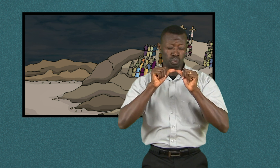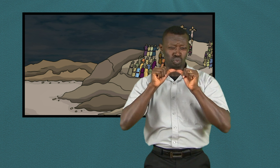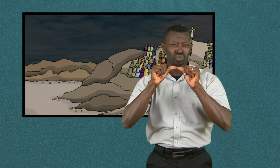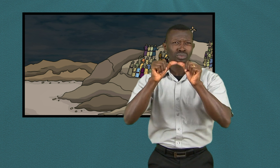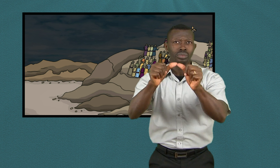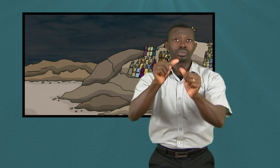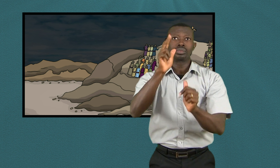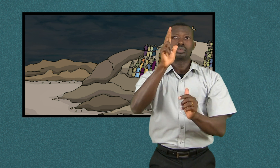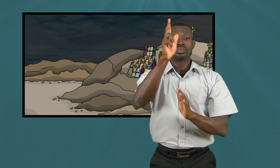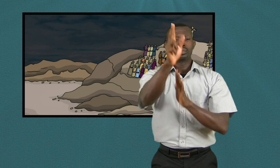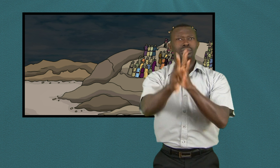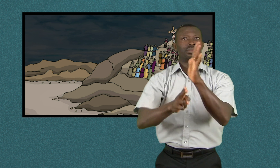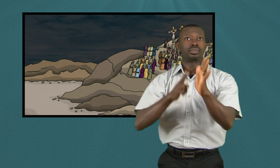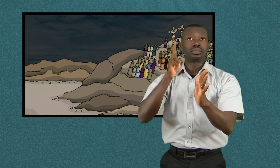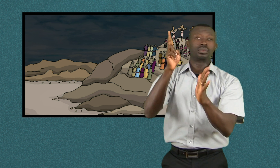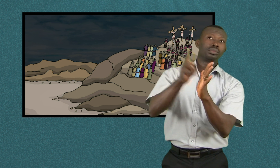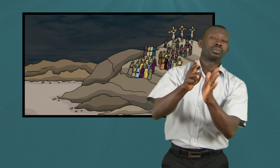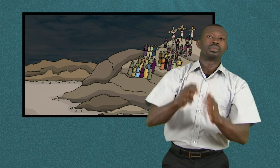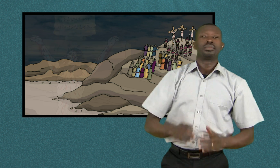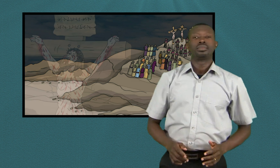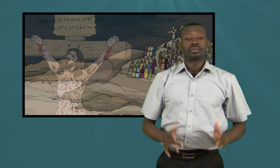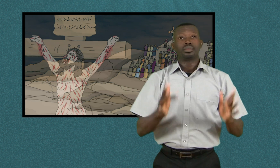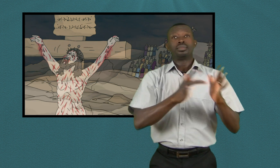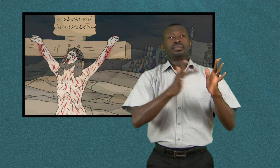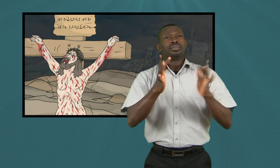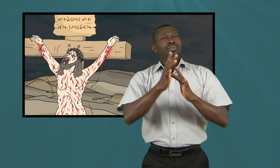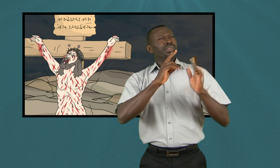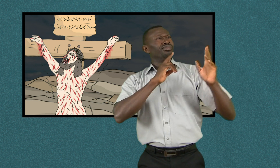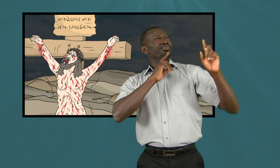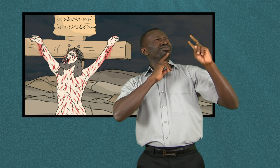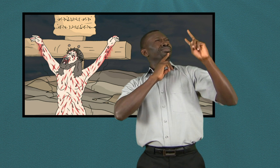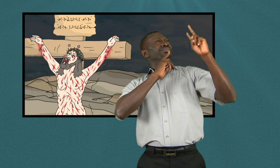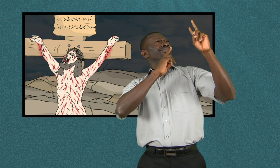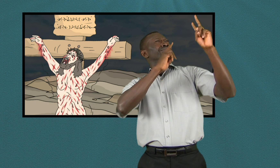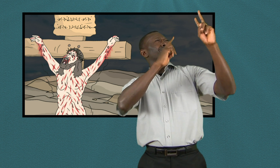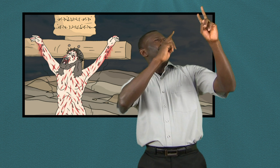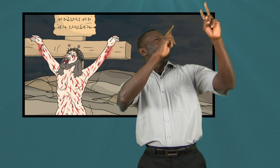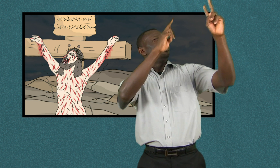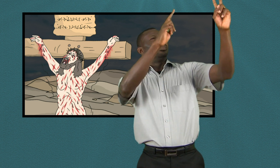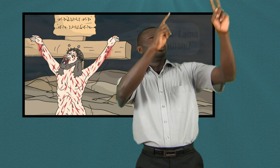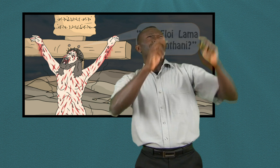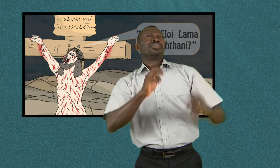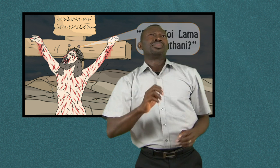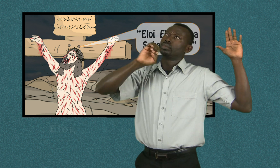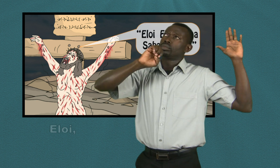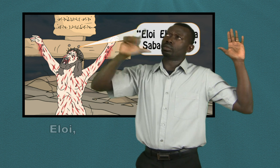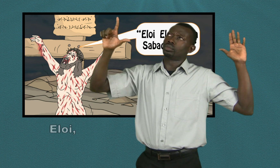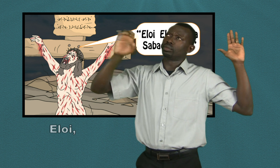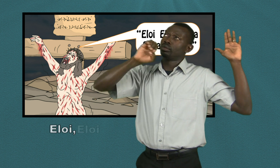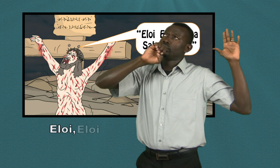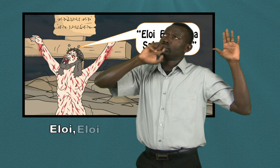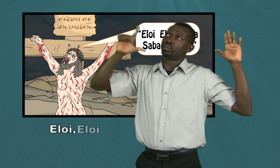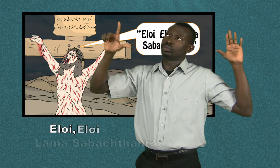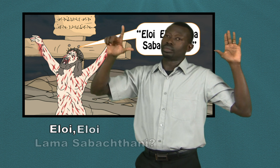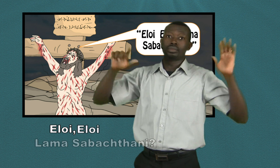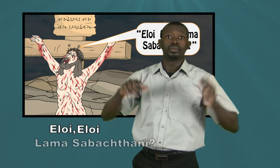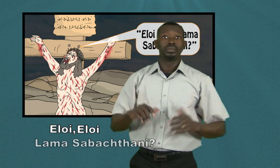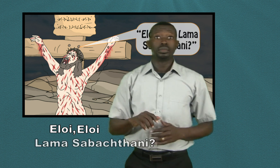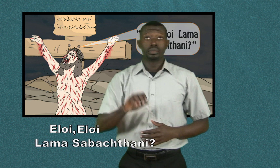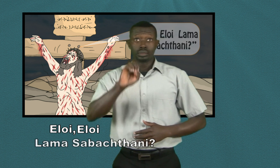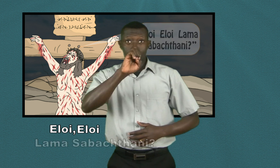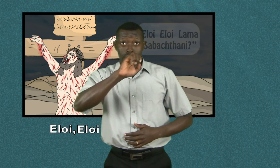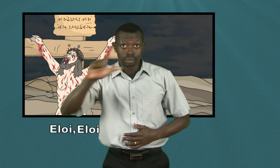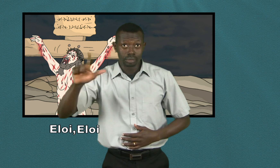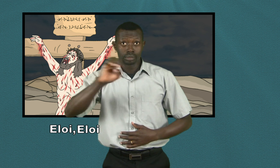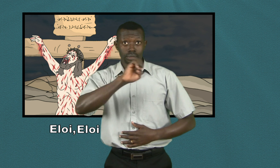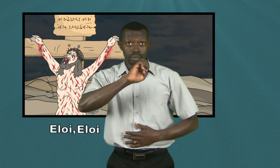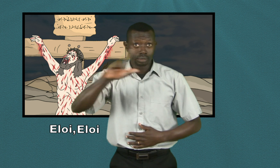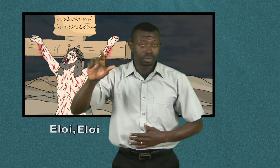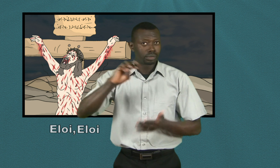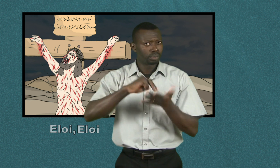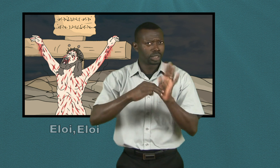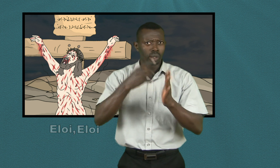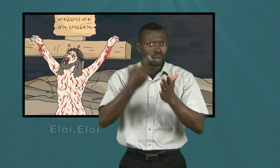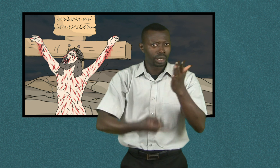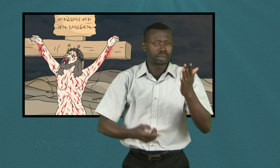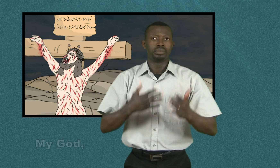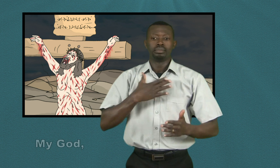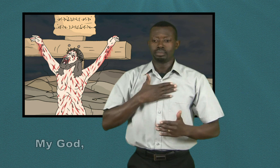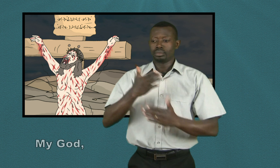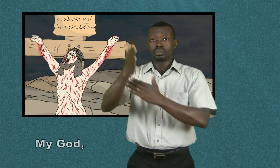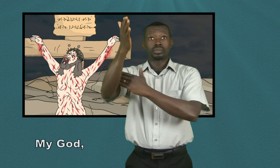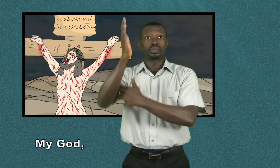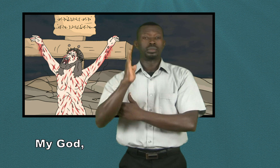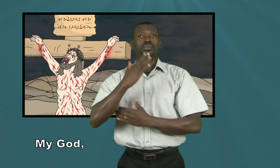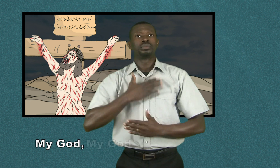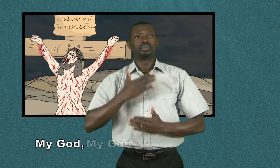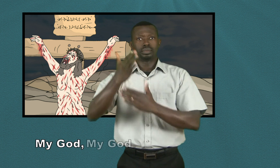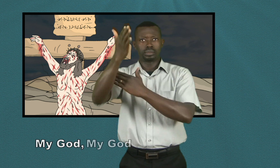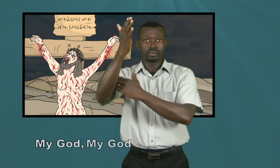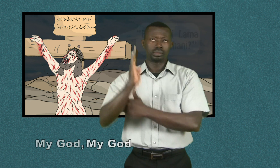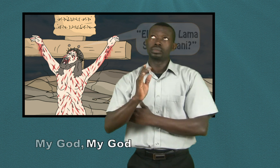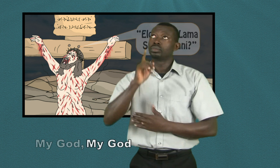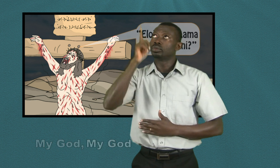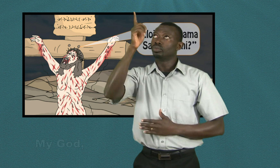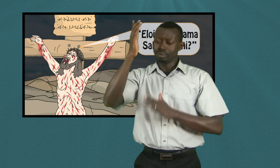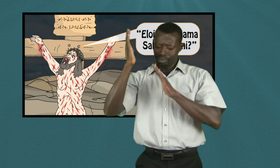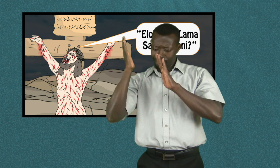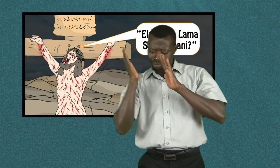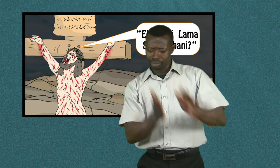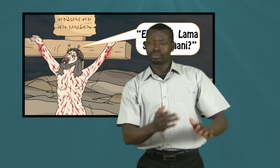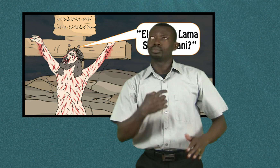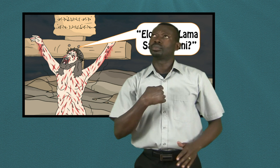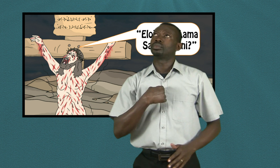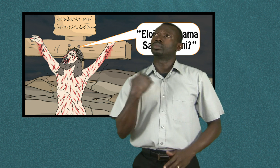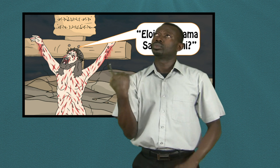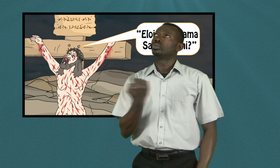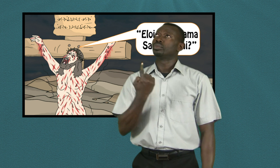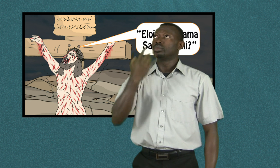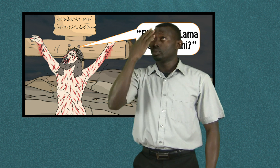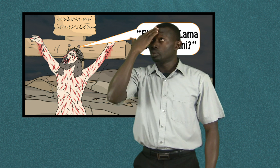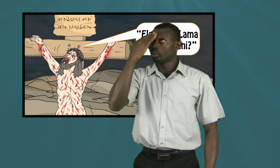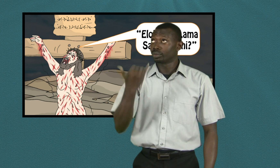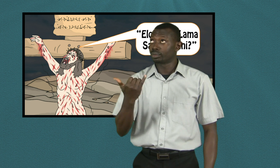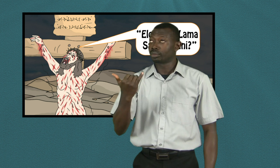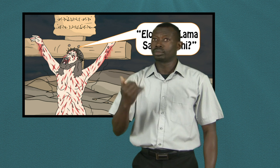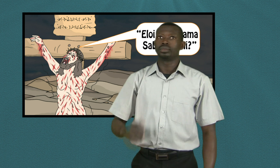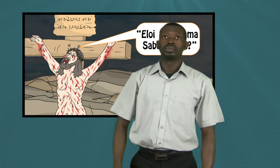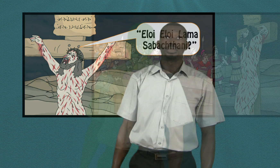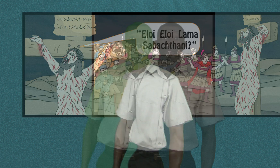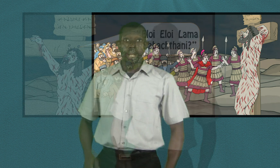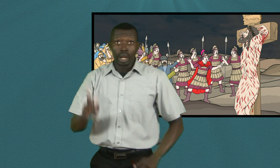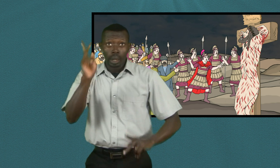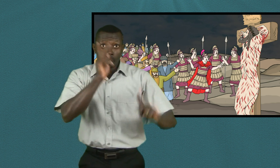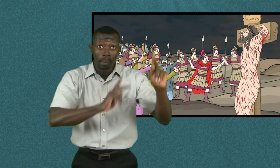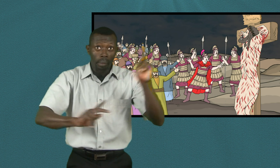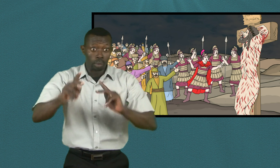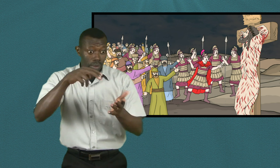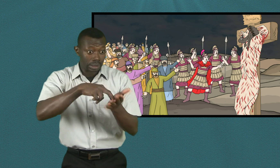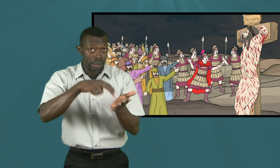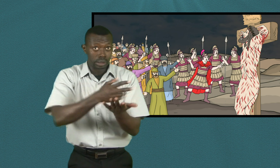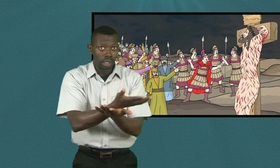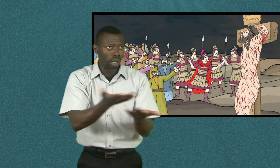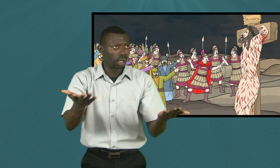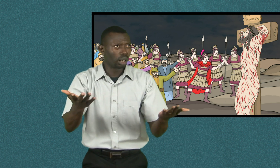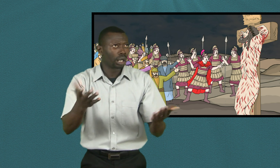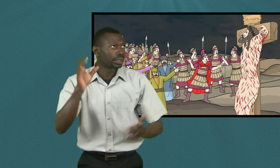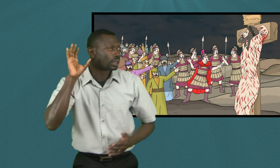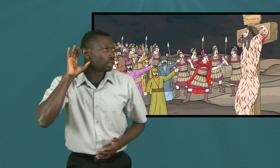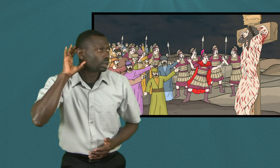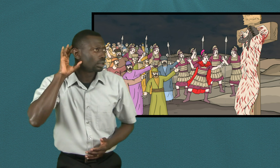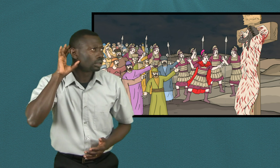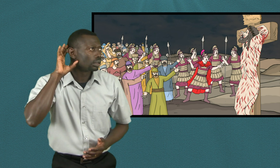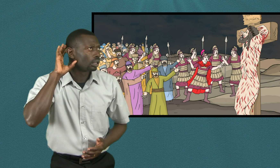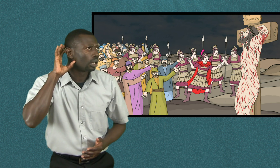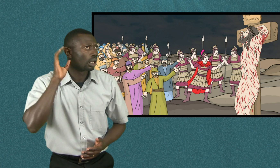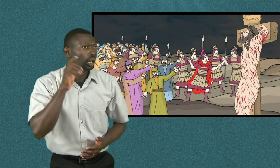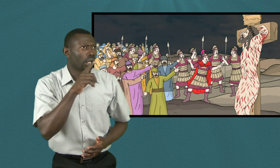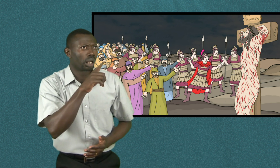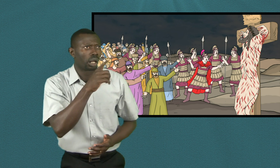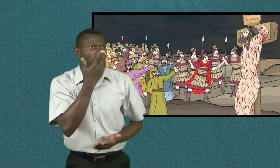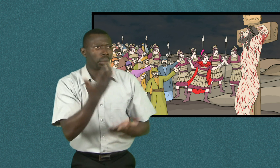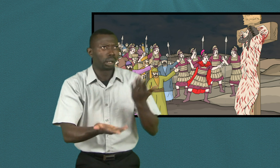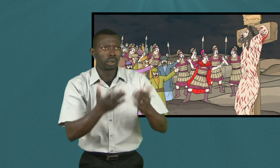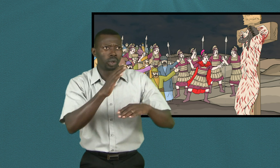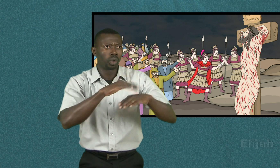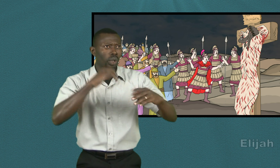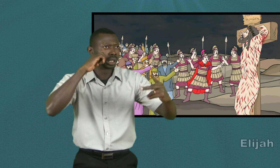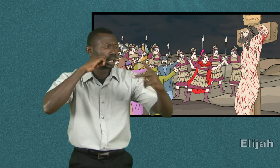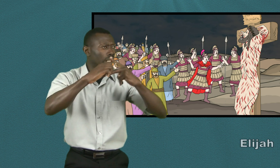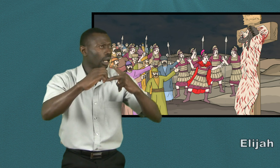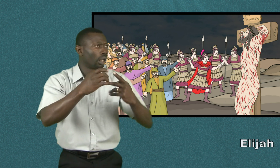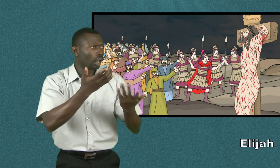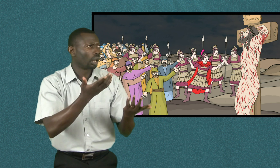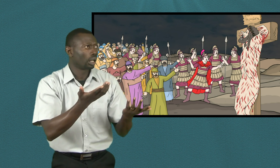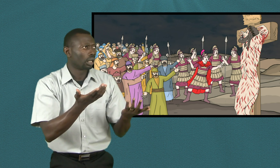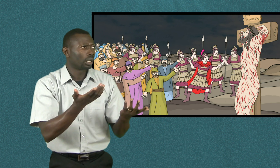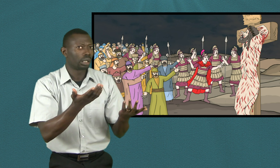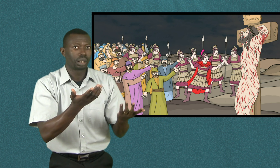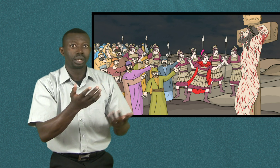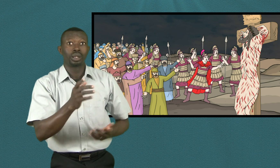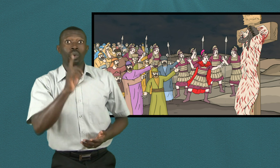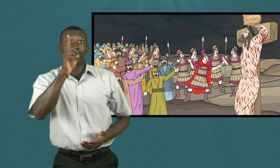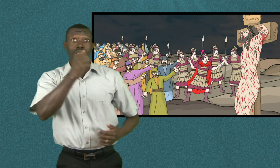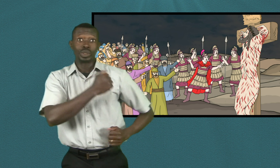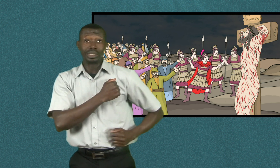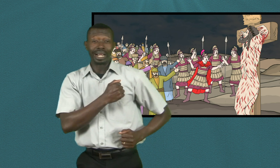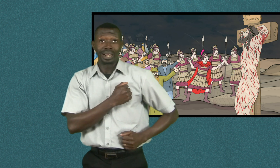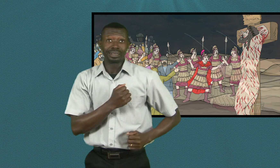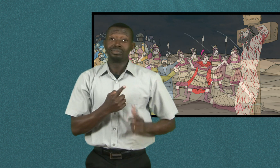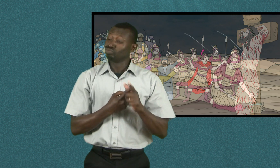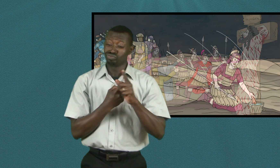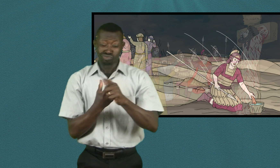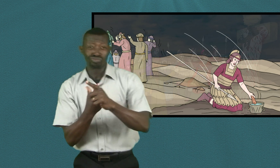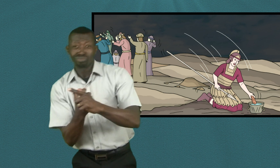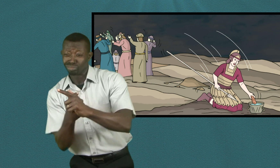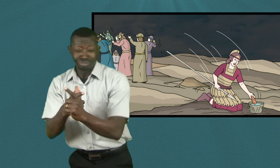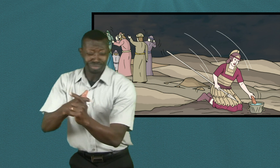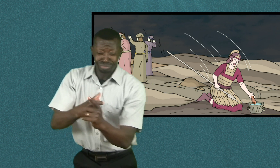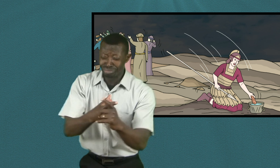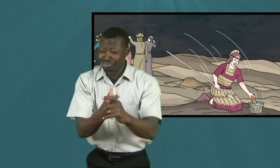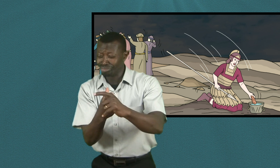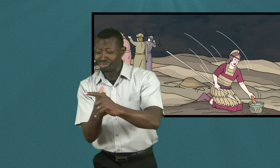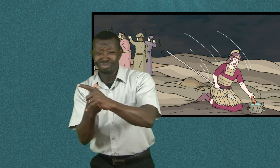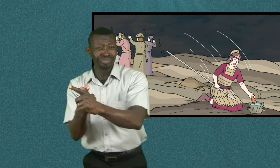About the ninth hour Jesus cried out in a loud voice, “Eli, Eli, lema sabachthani?” which means, “My God, My God, why have You forsaken Me?” When some of those standing there heard this, they said, “He is calling Elijah.”